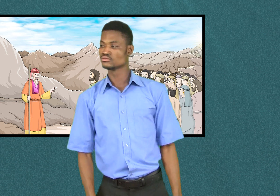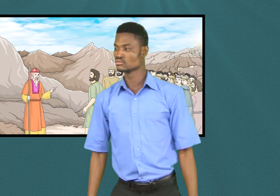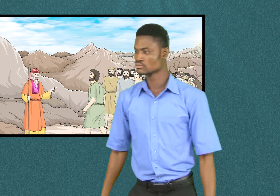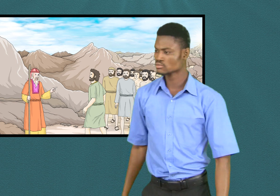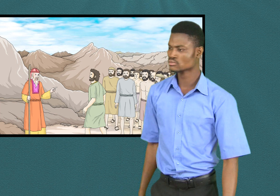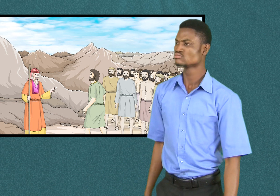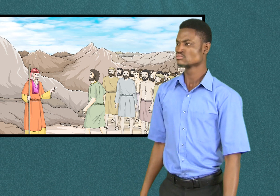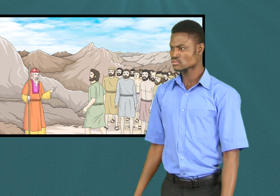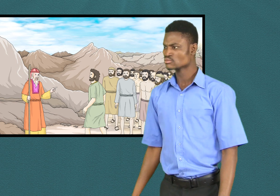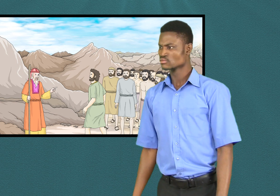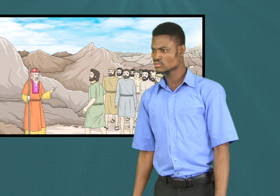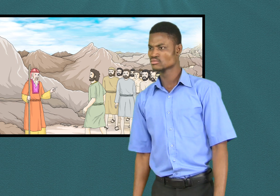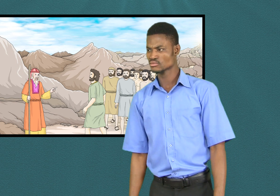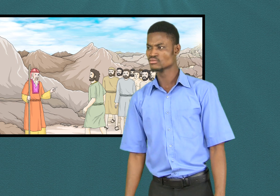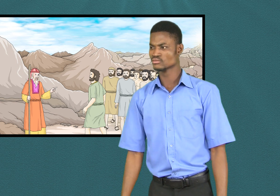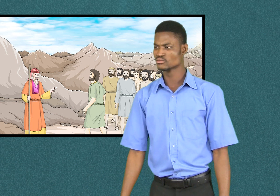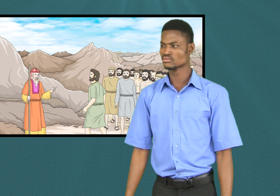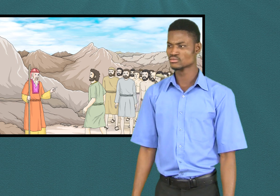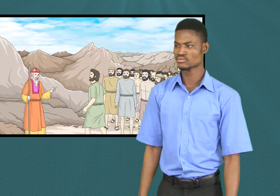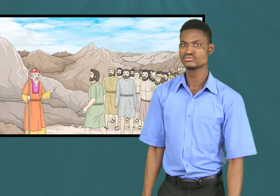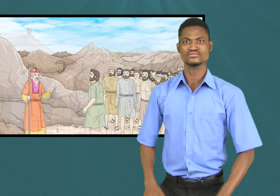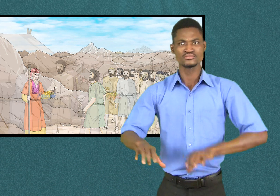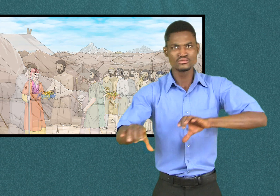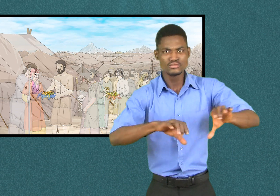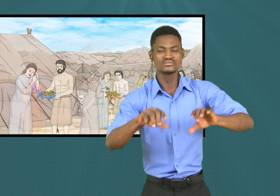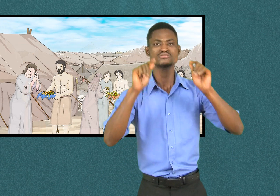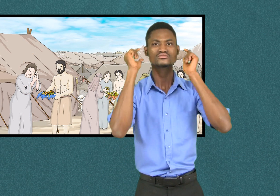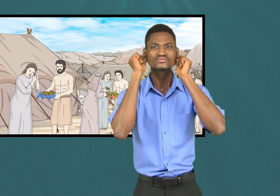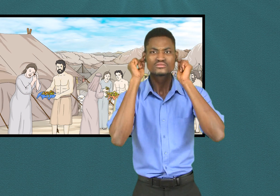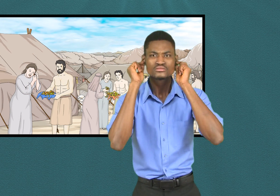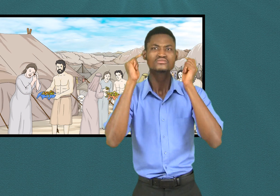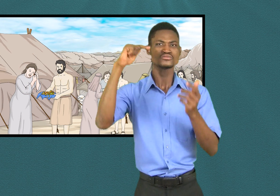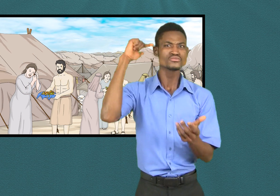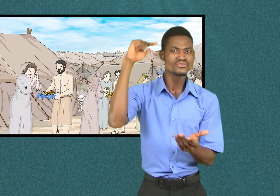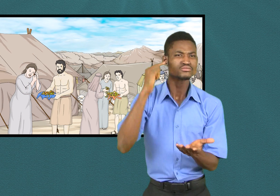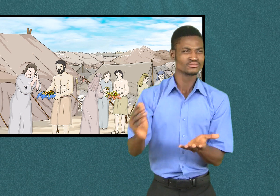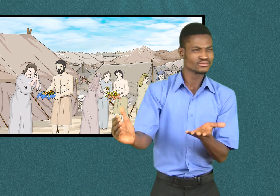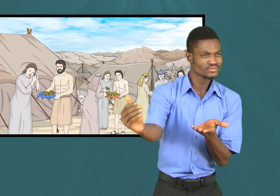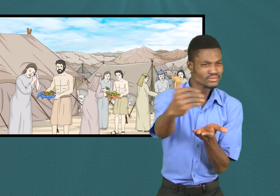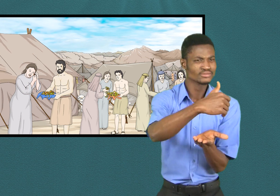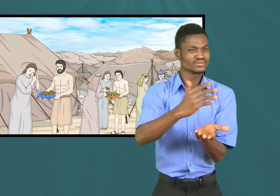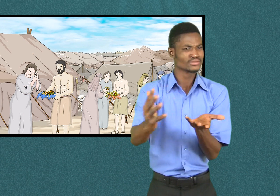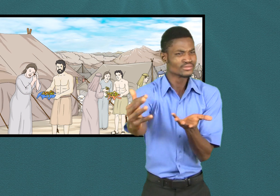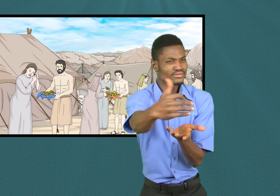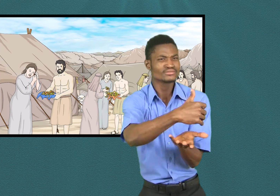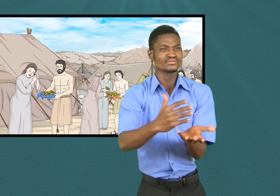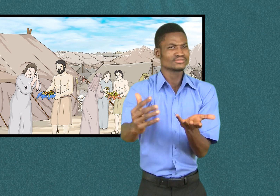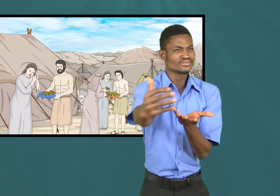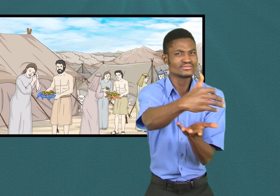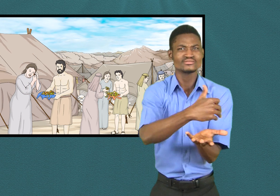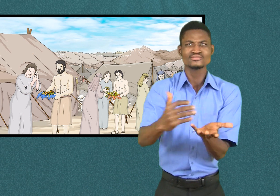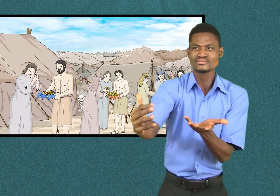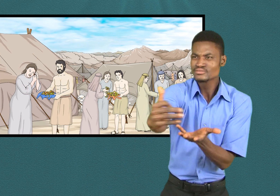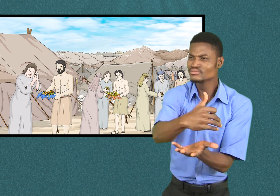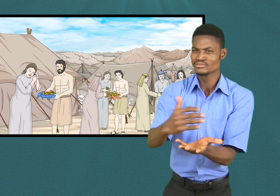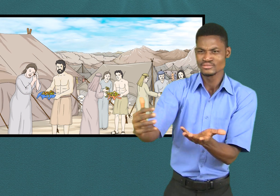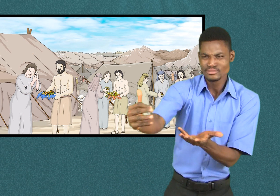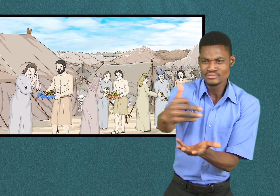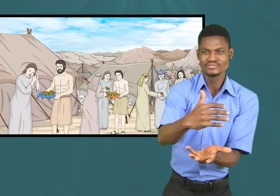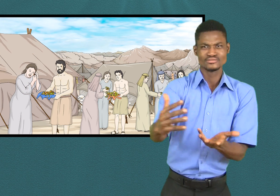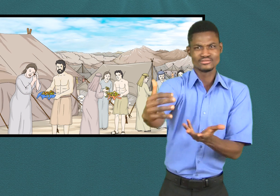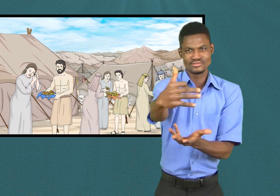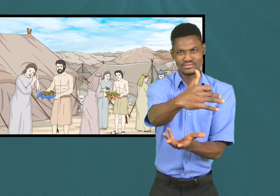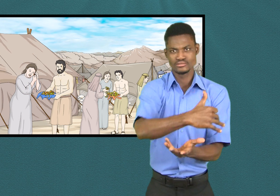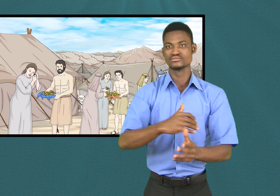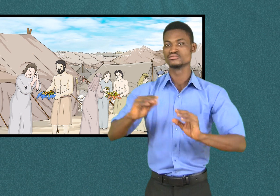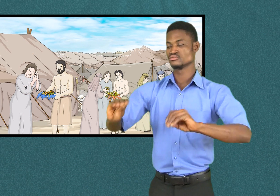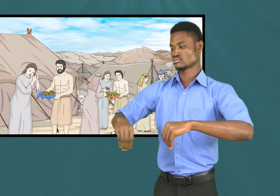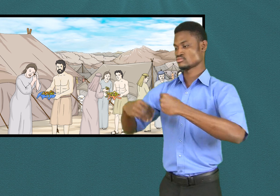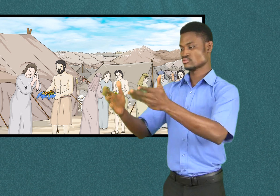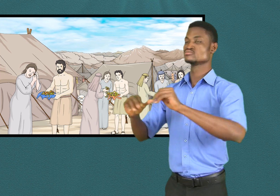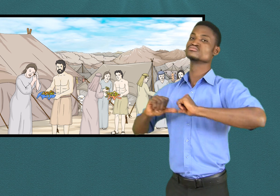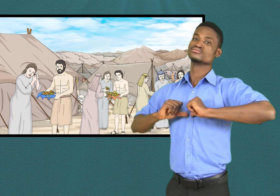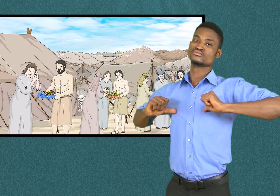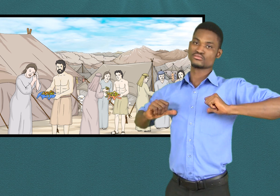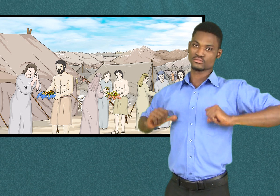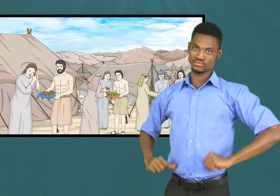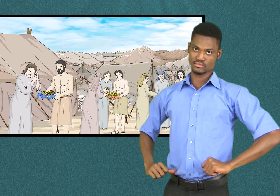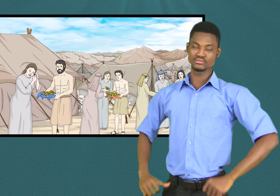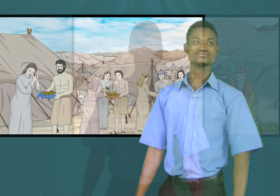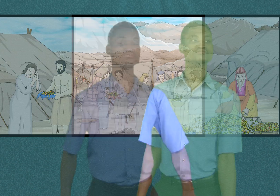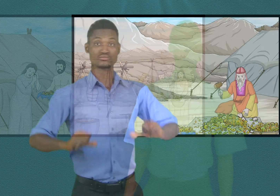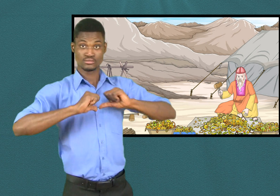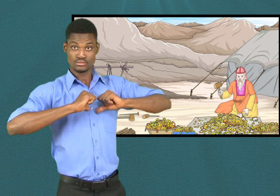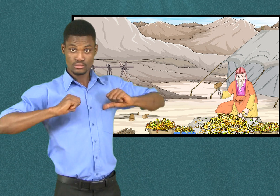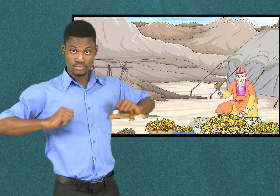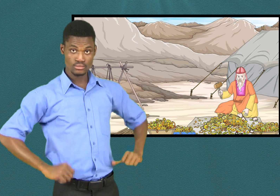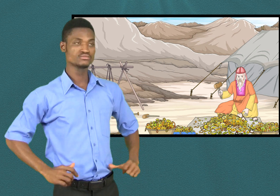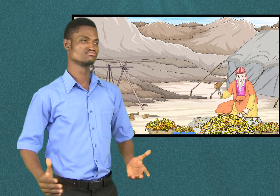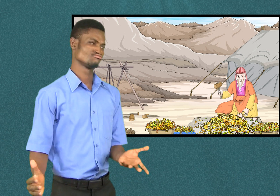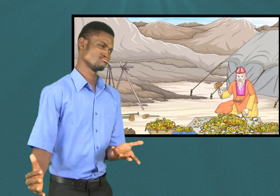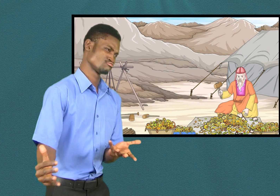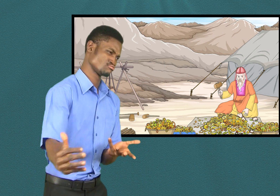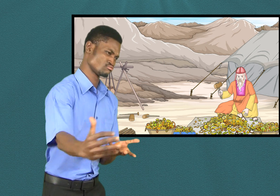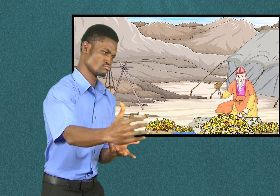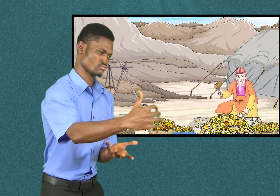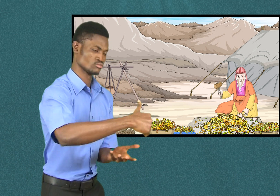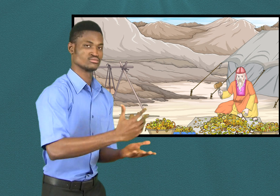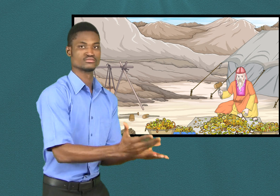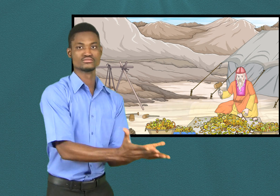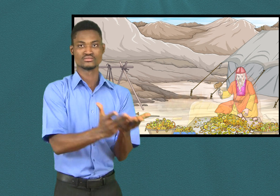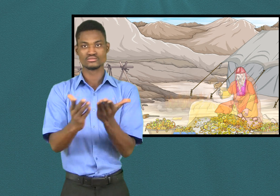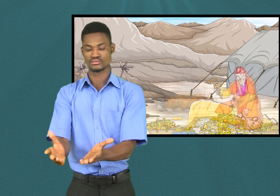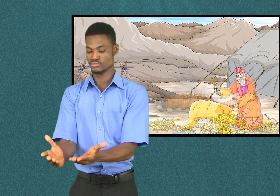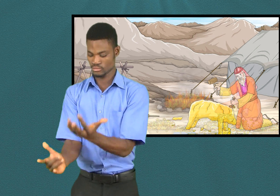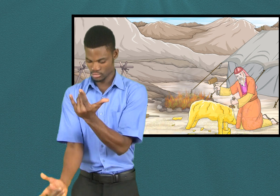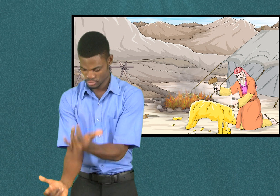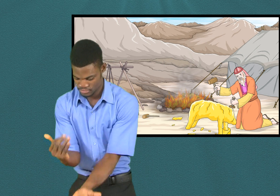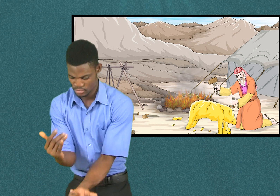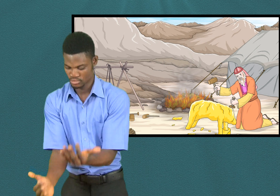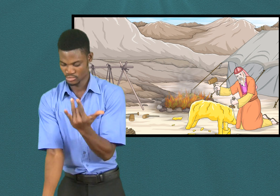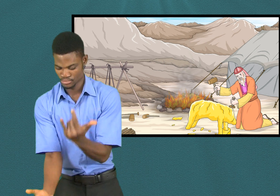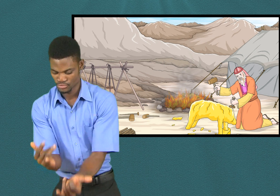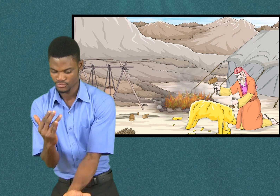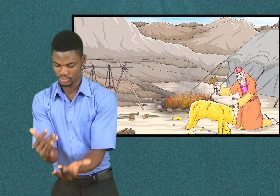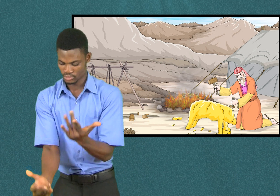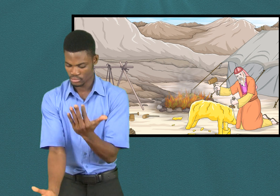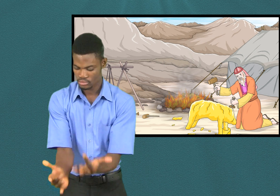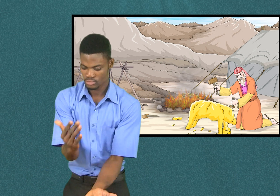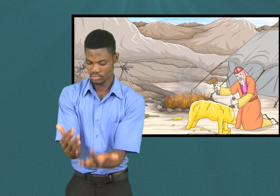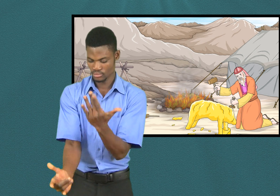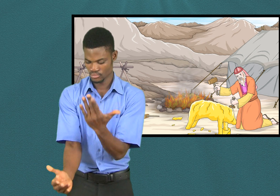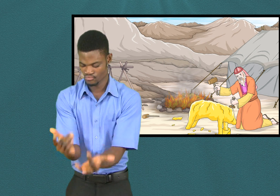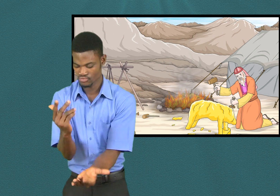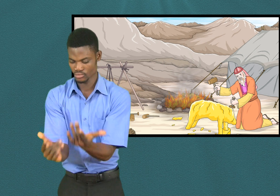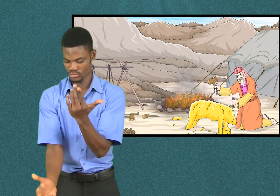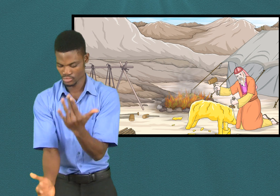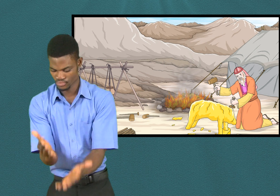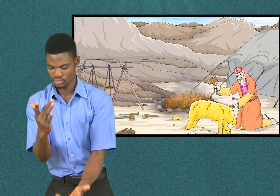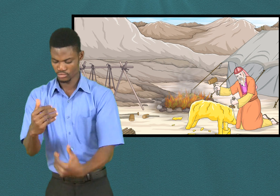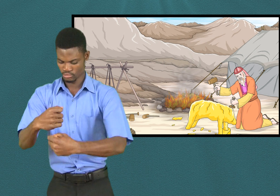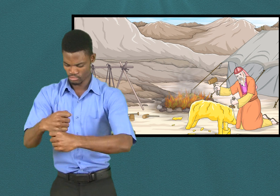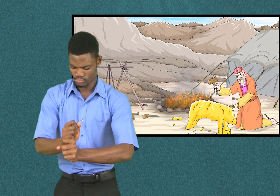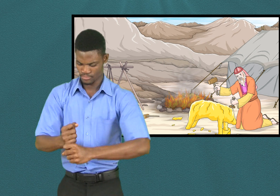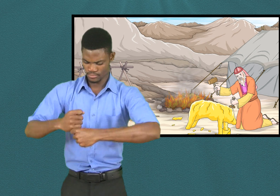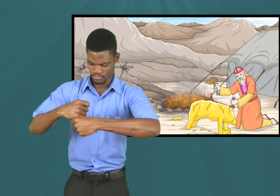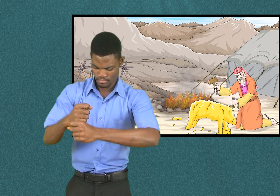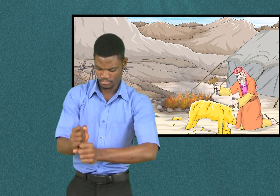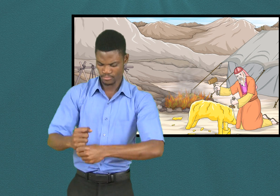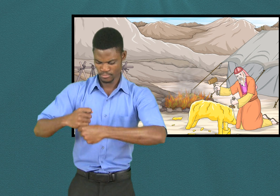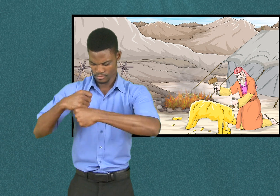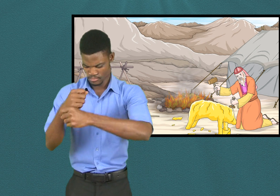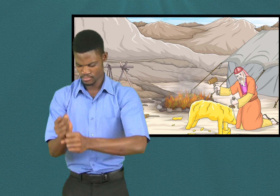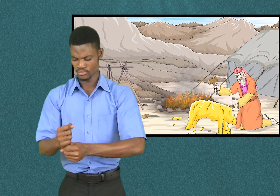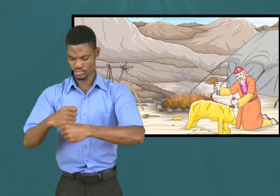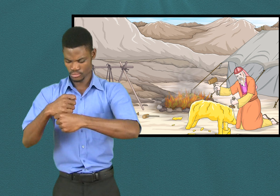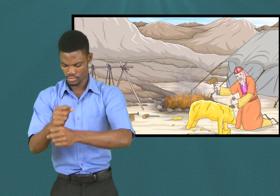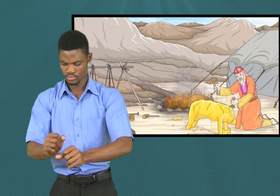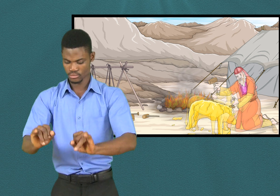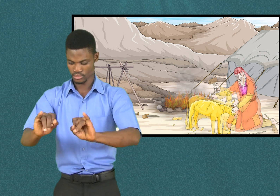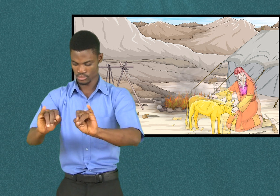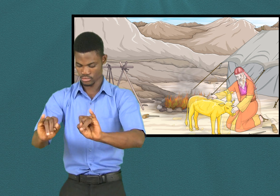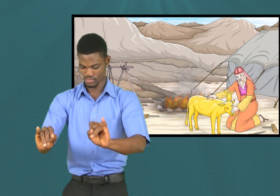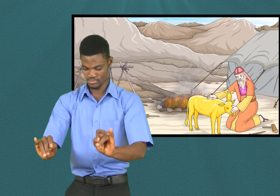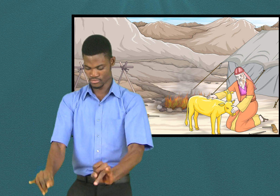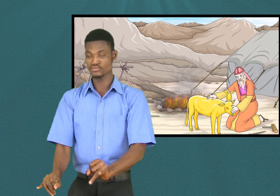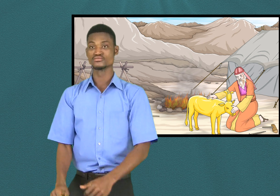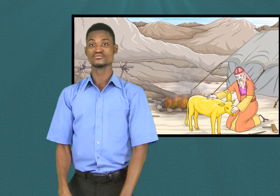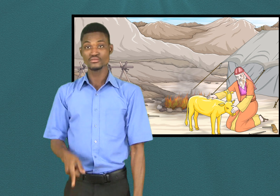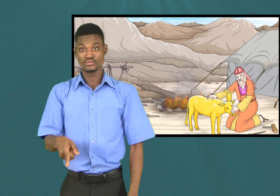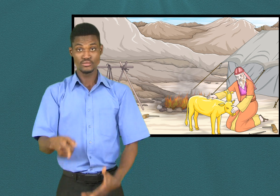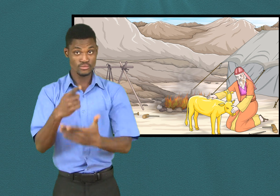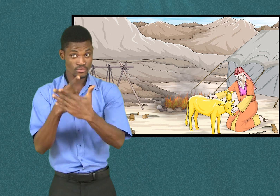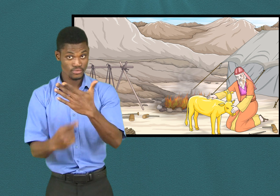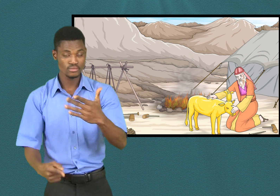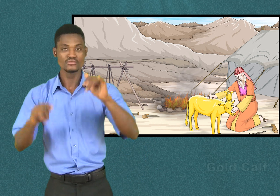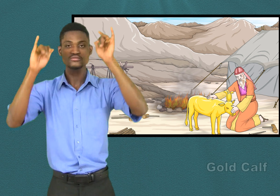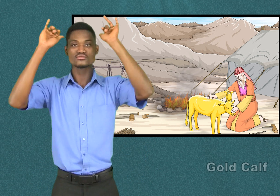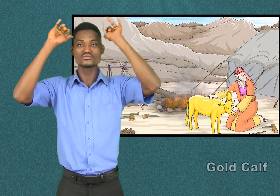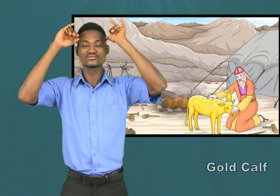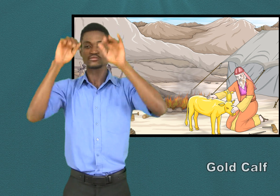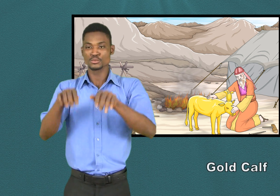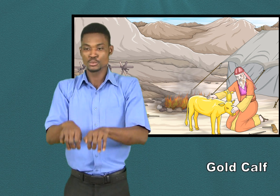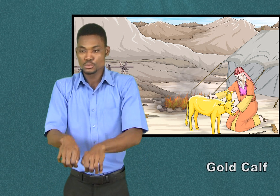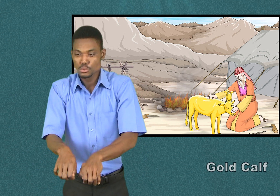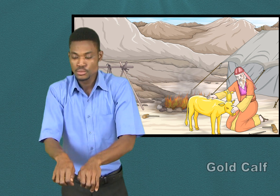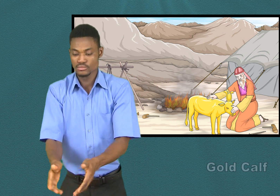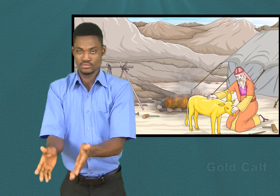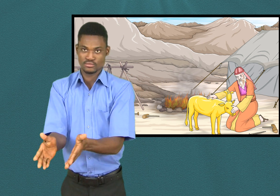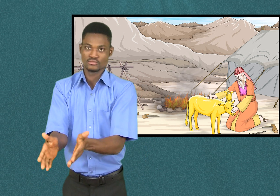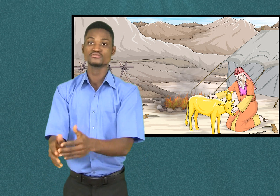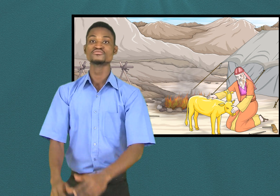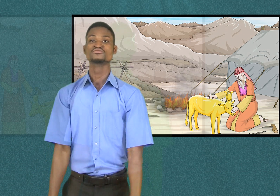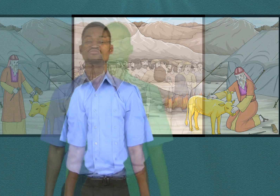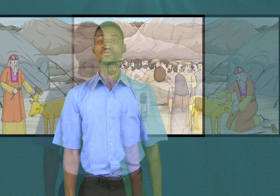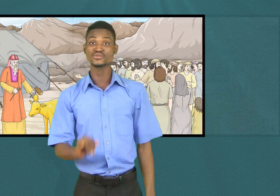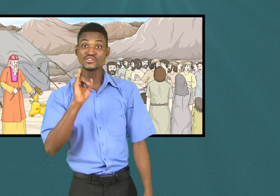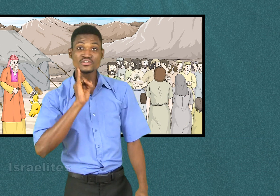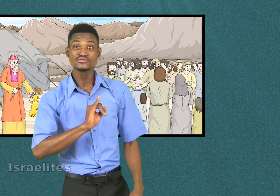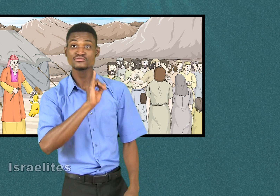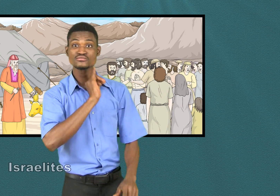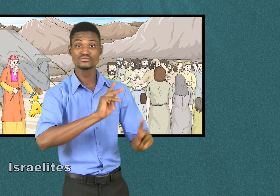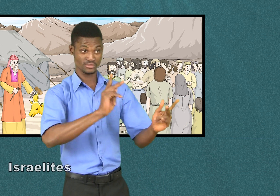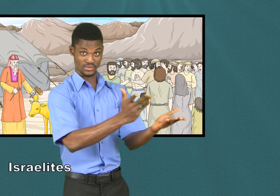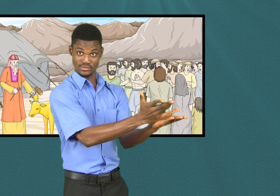Then all the people took off their gold earrings and brought them to Aaron. He took the gold from their hands, and with an engraving tool he fashioned it into a molten calf.